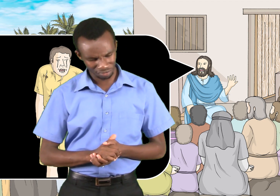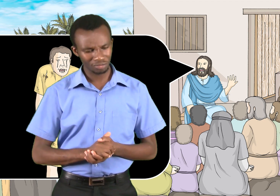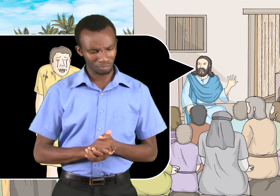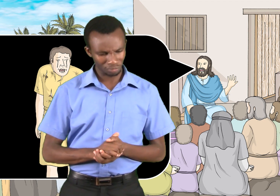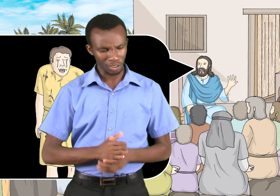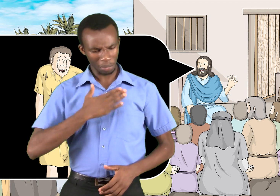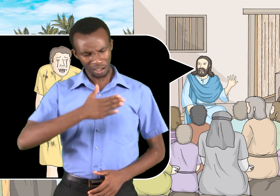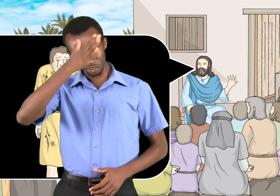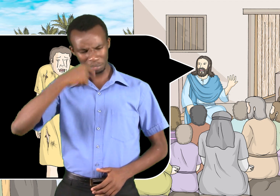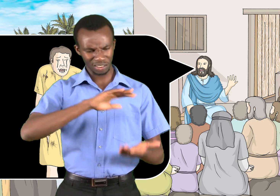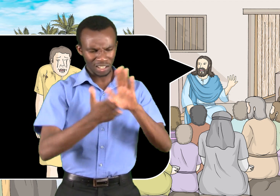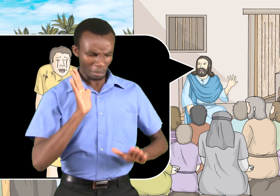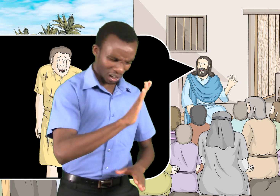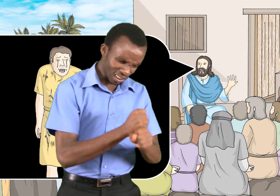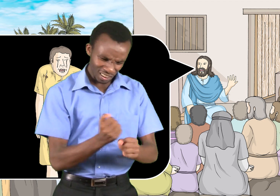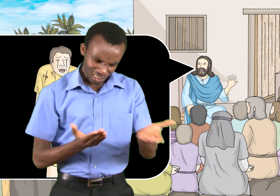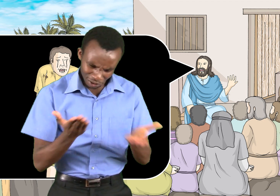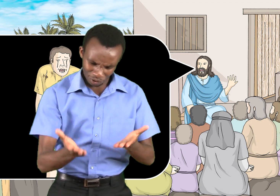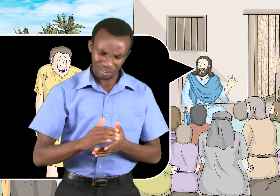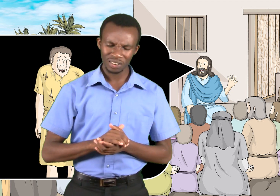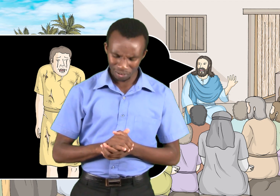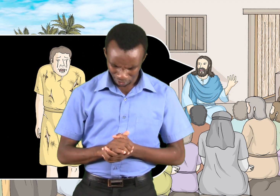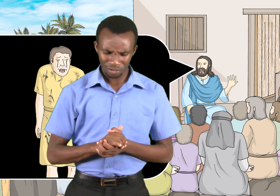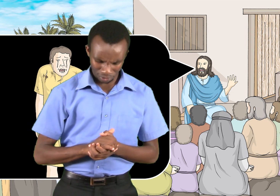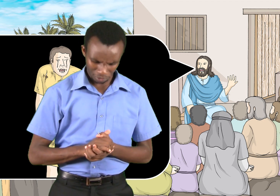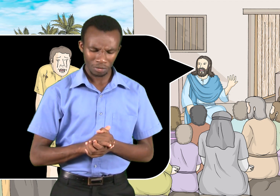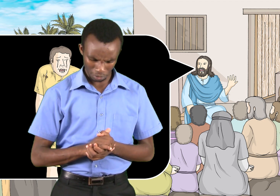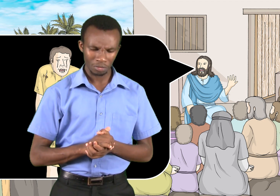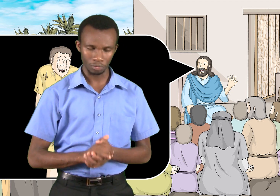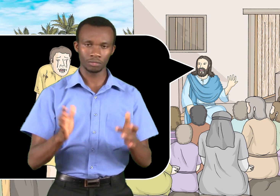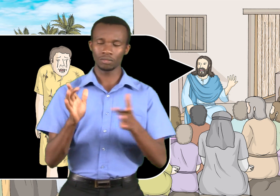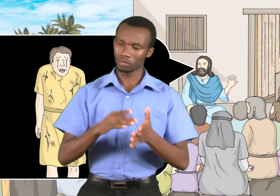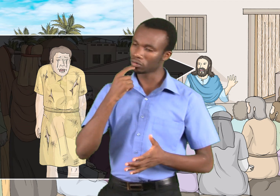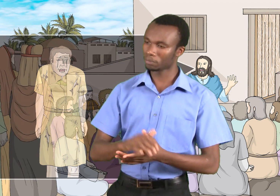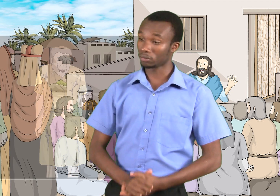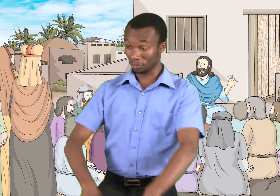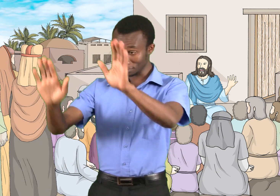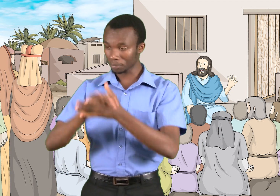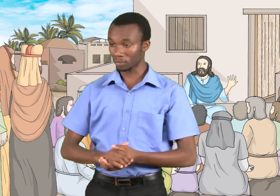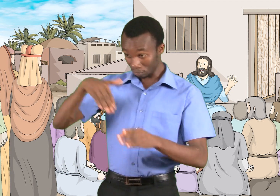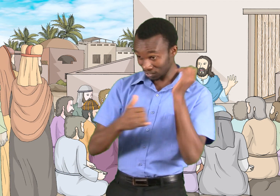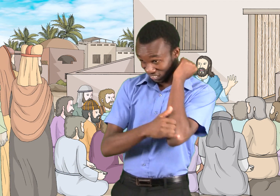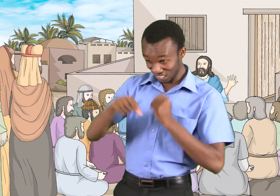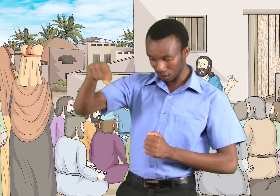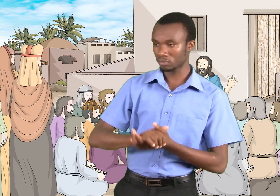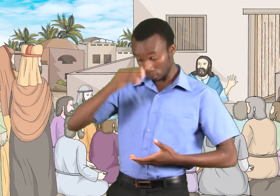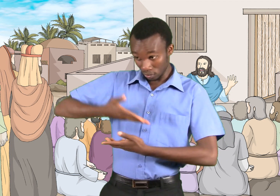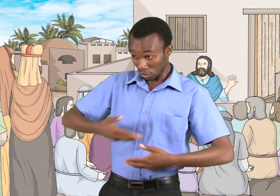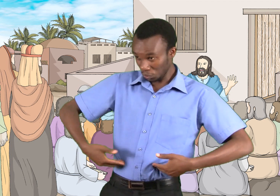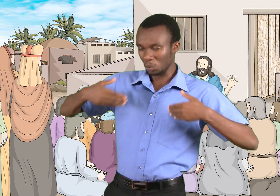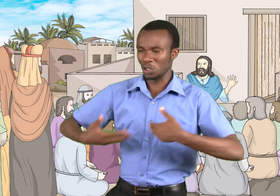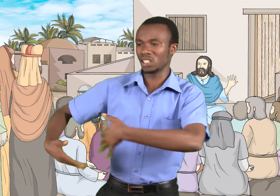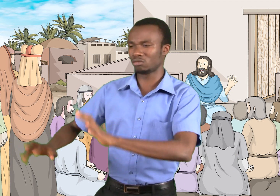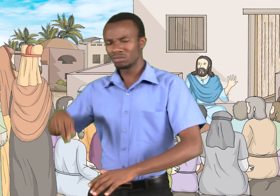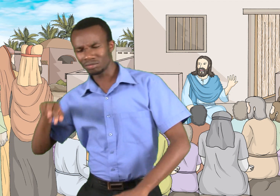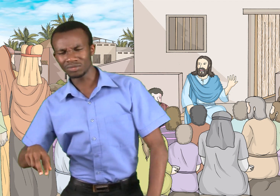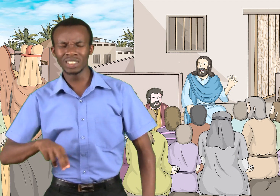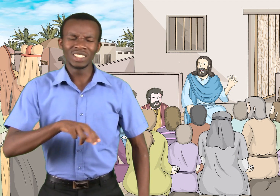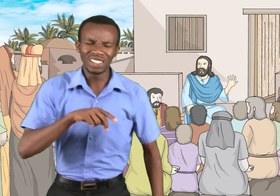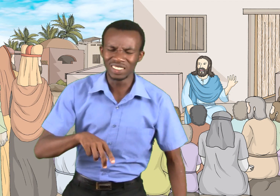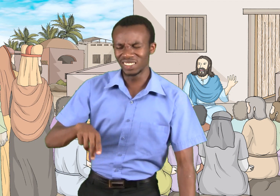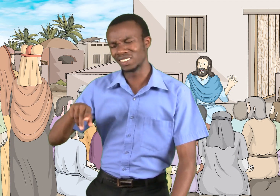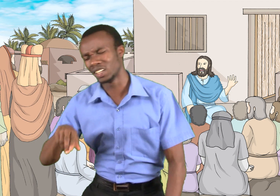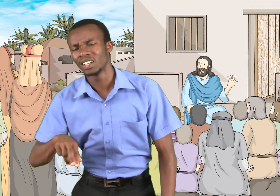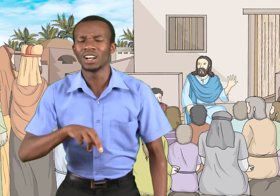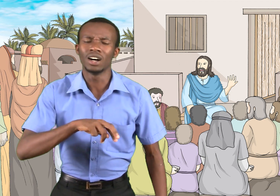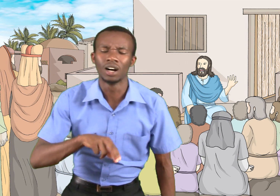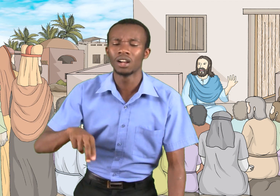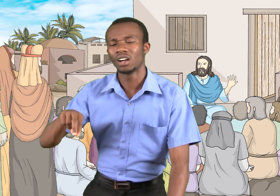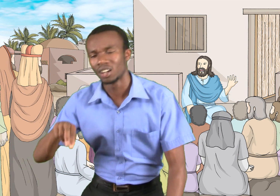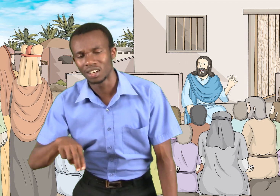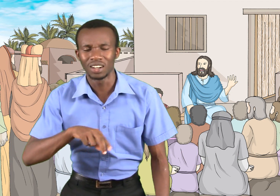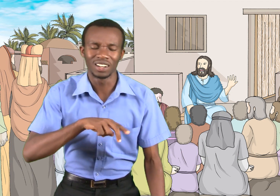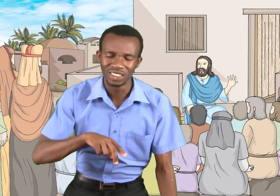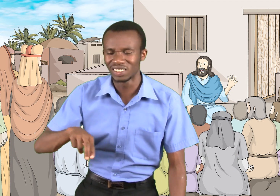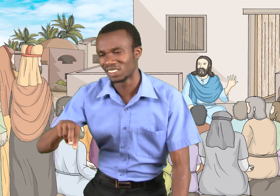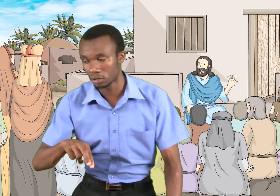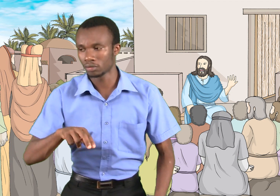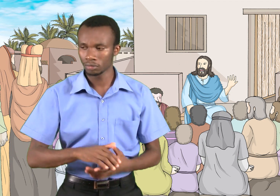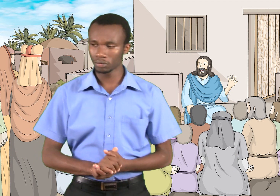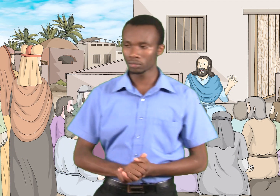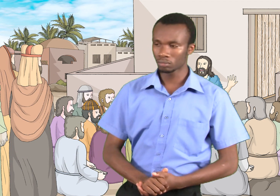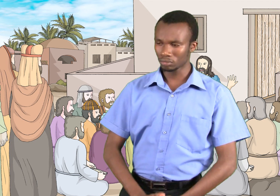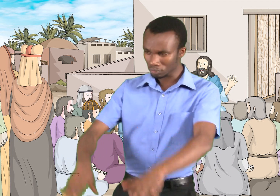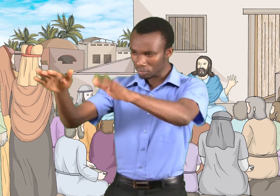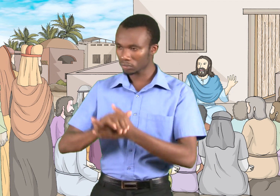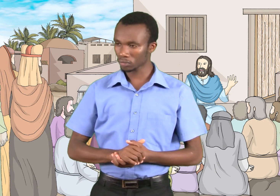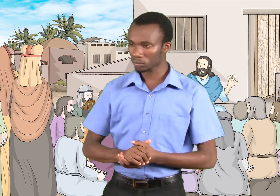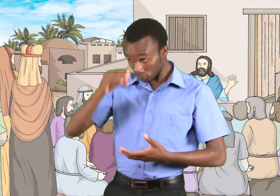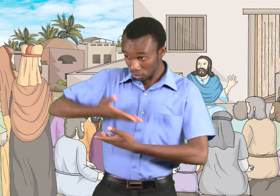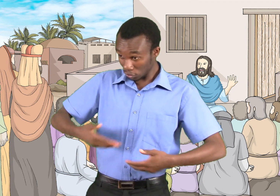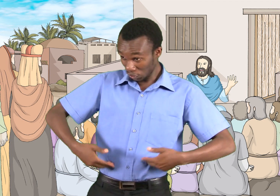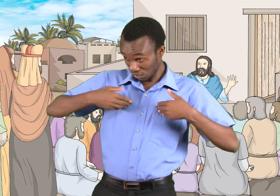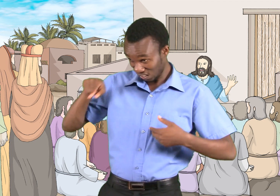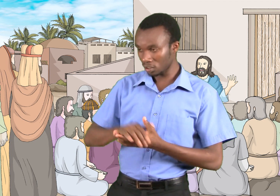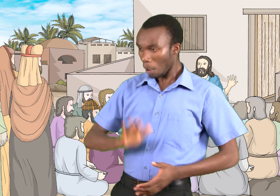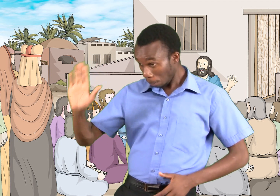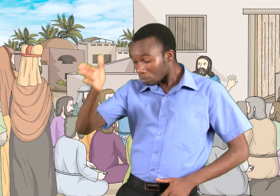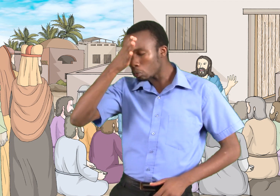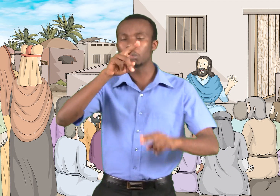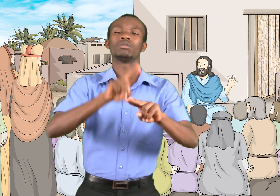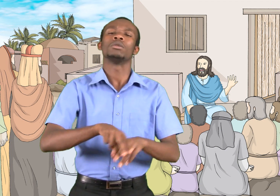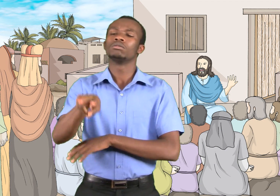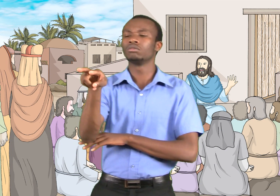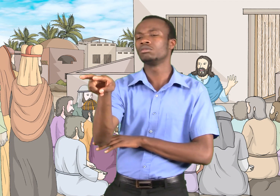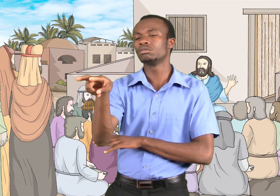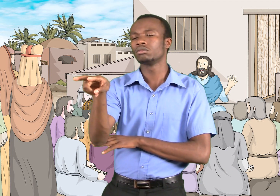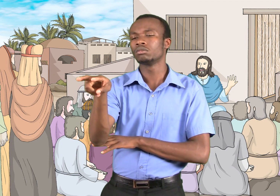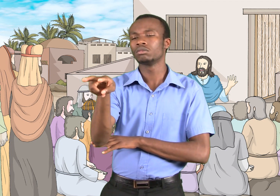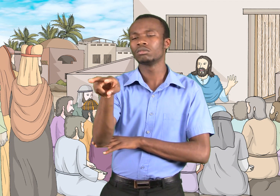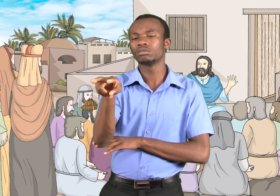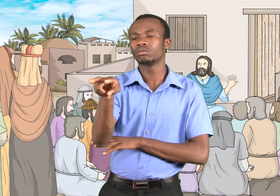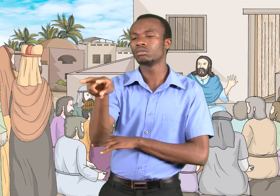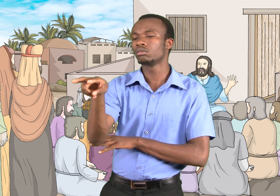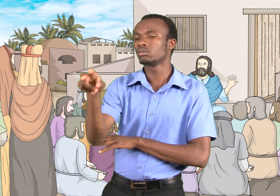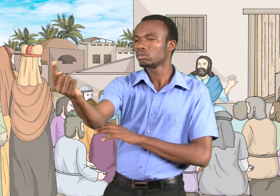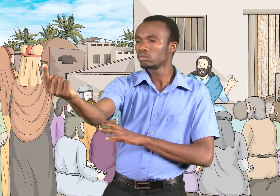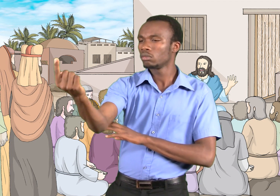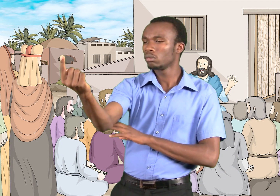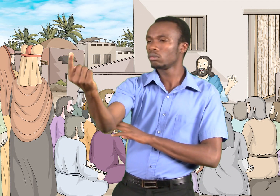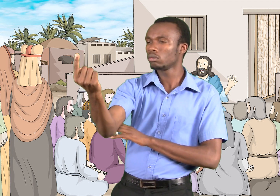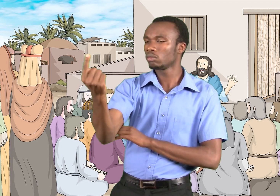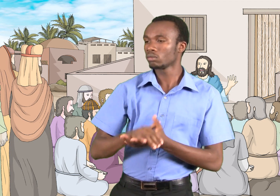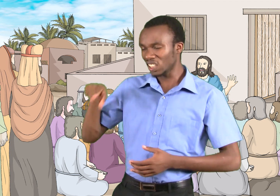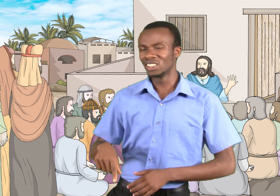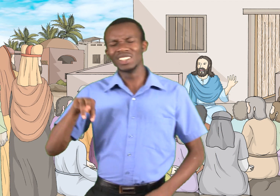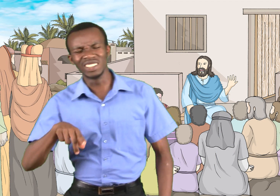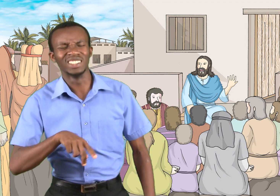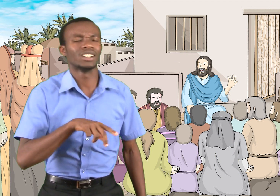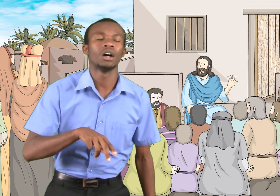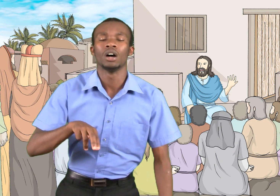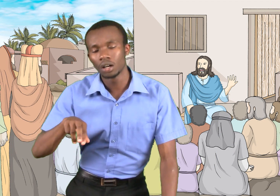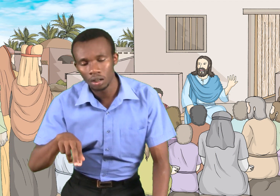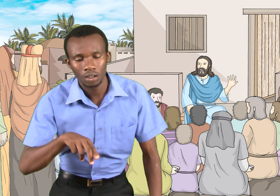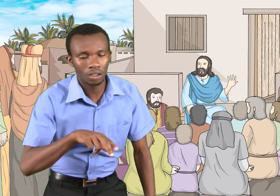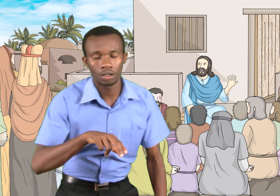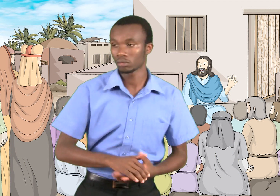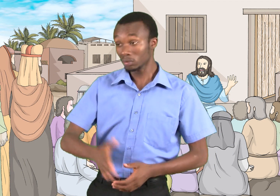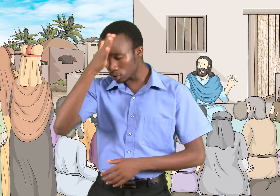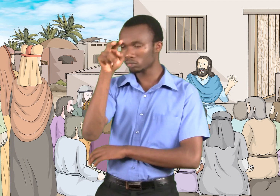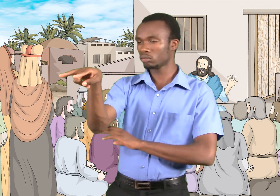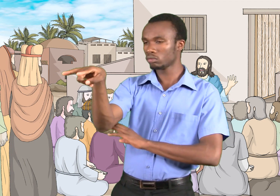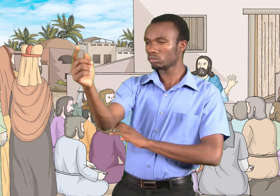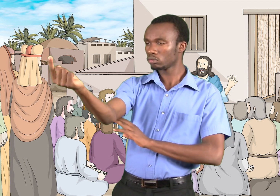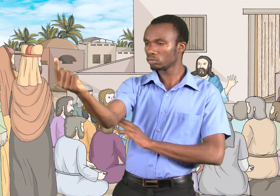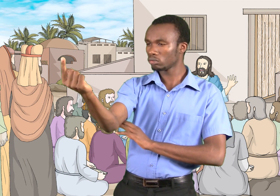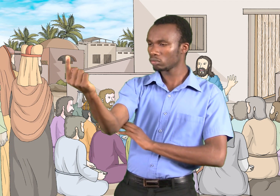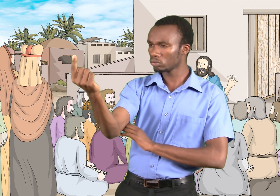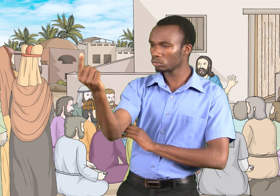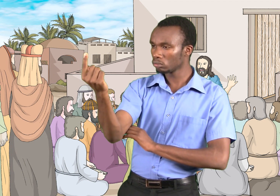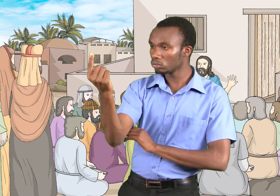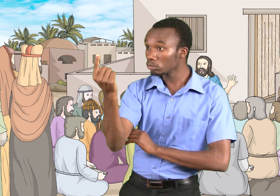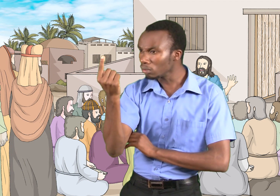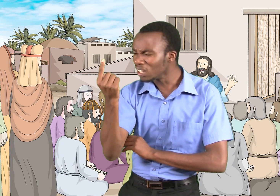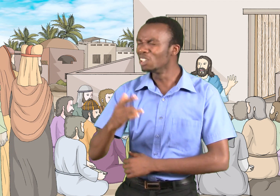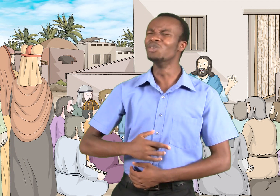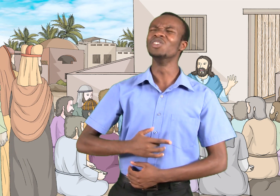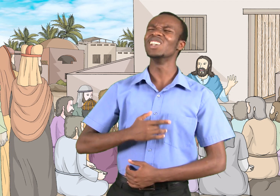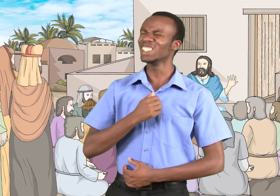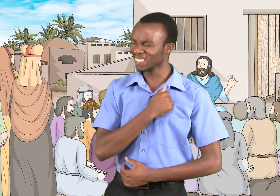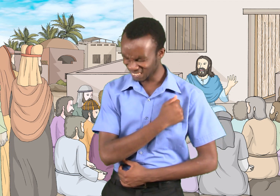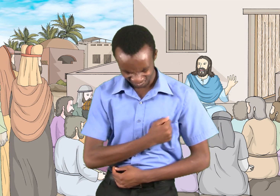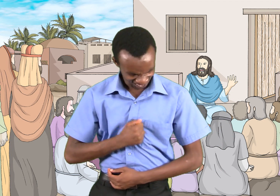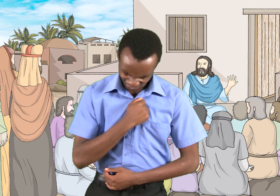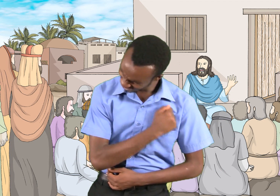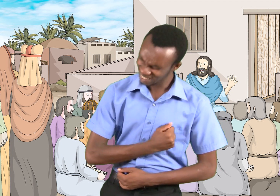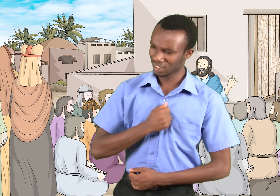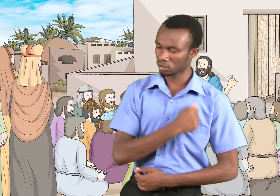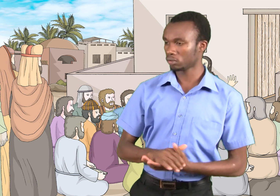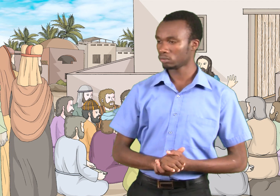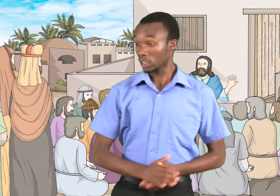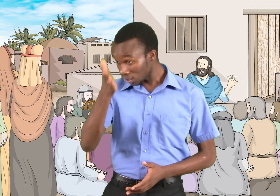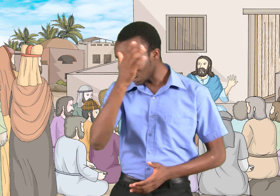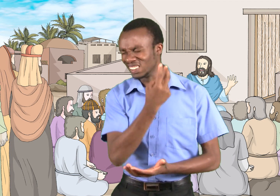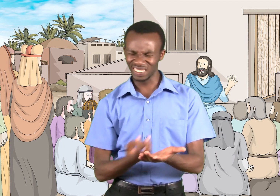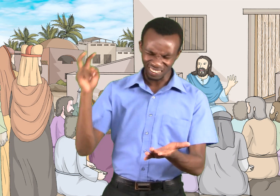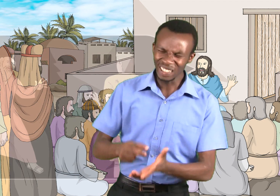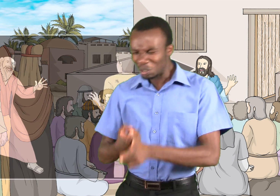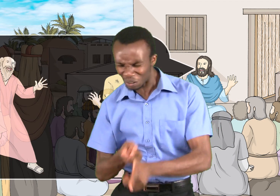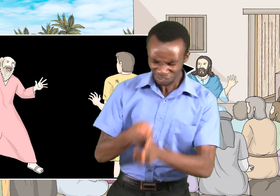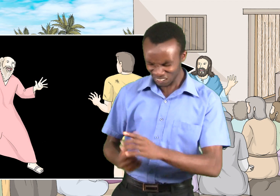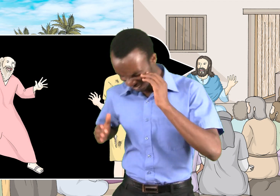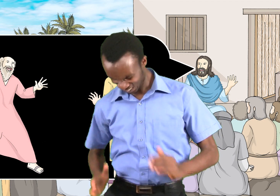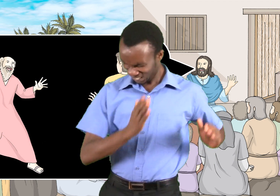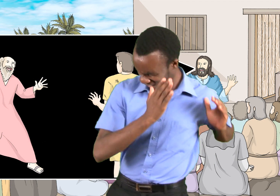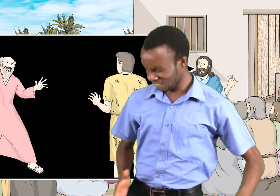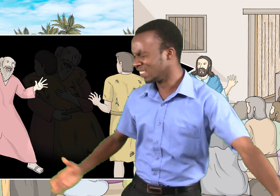Make me like one of your hired servants.”’ So he got up and went to his father. But while he was still in the distance, his father saw him and was filled with compassion.